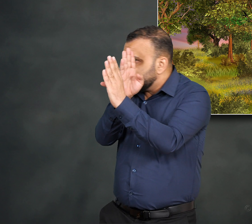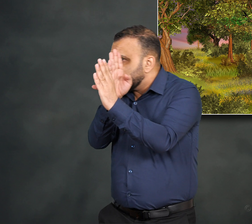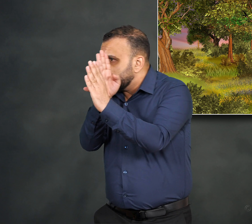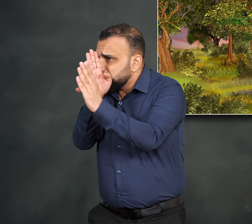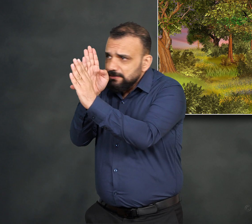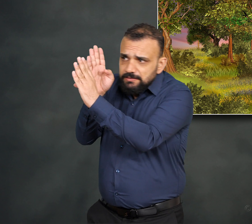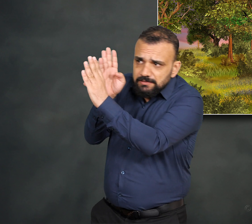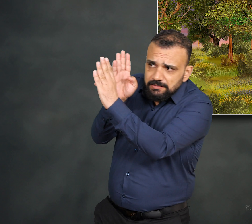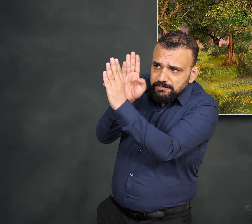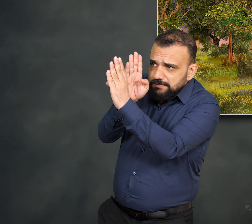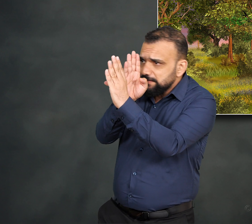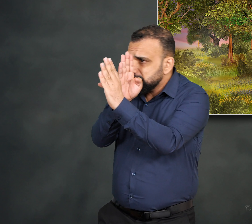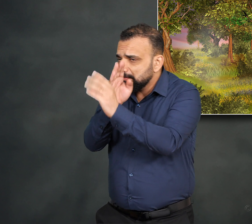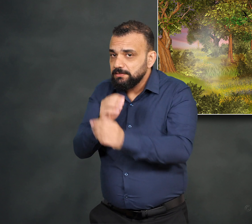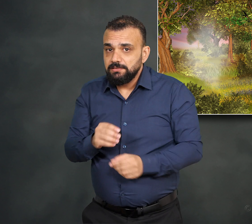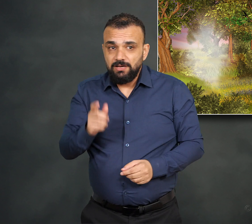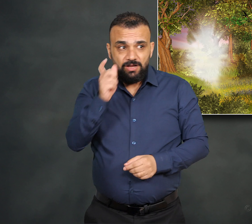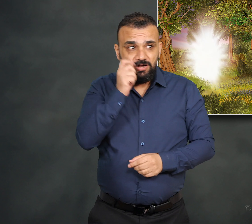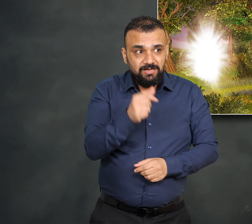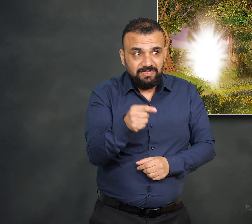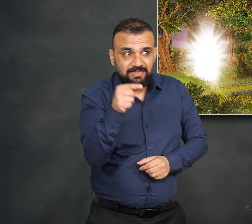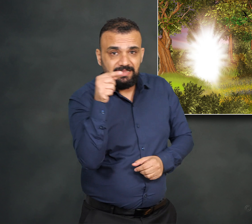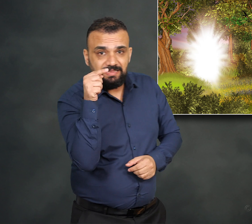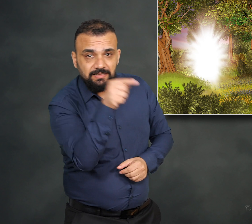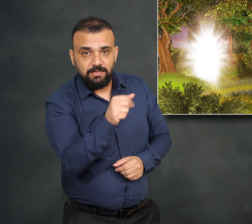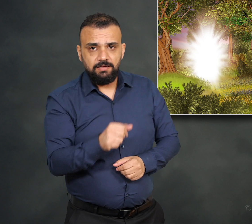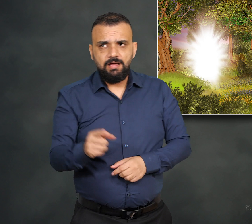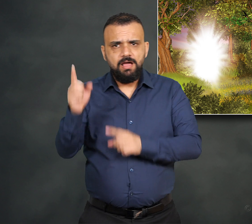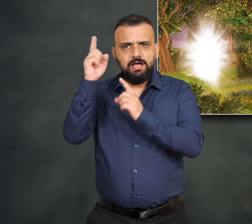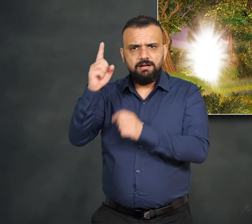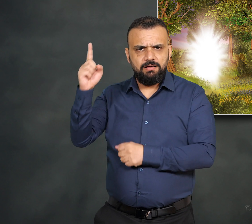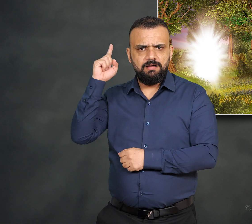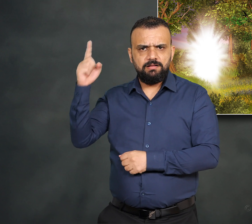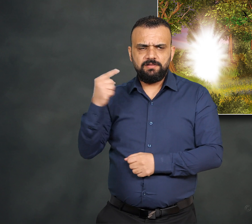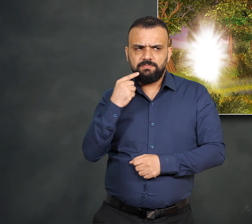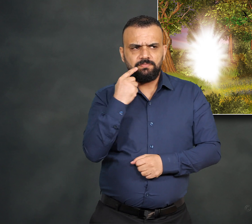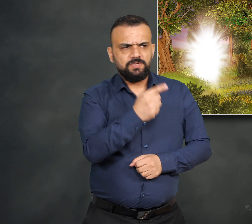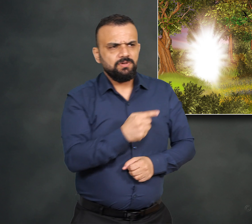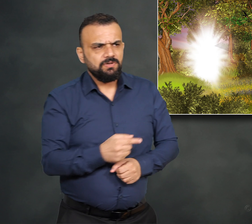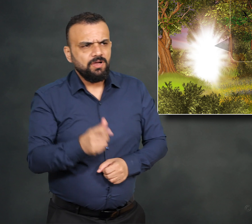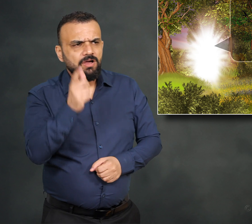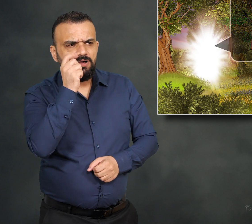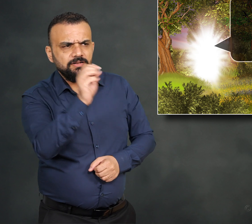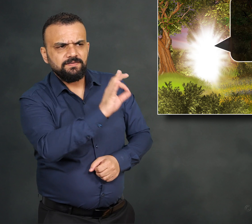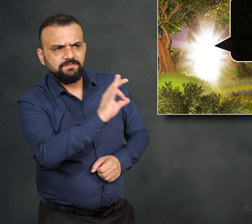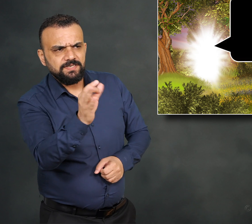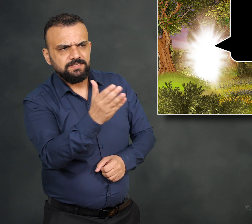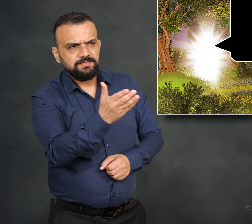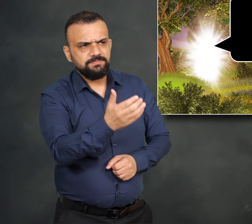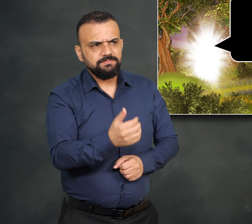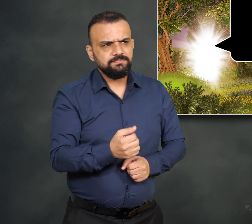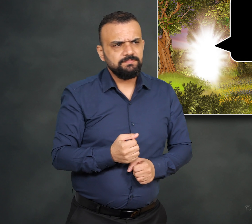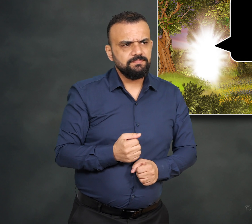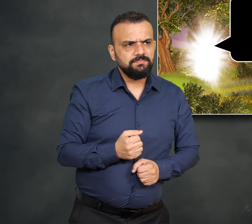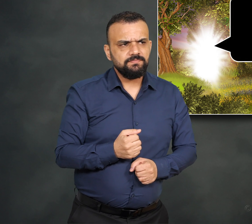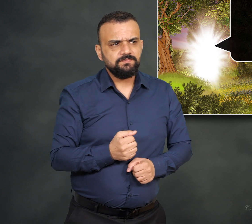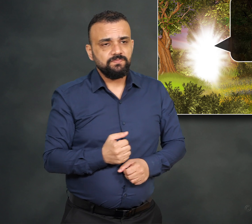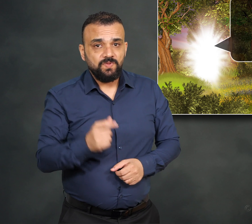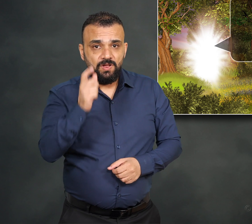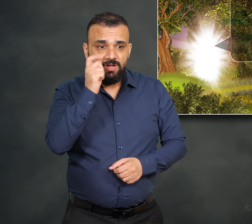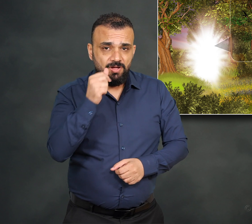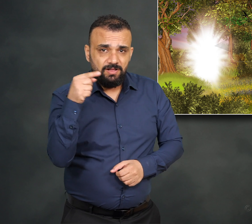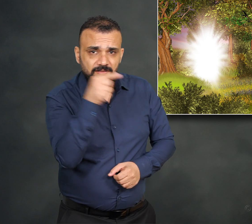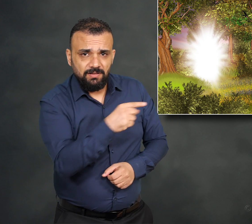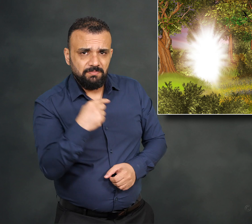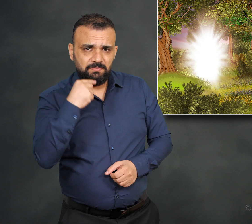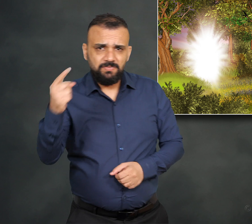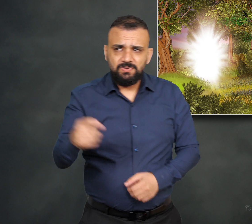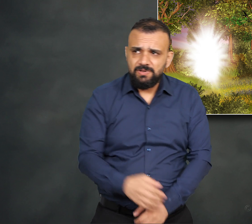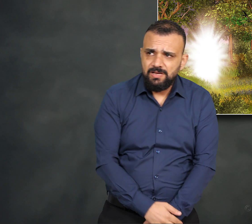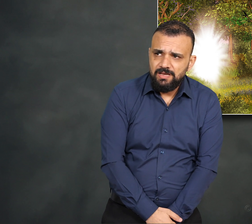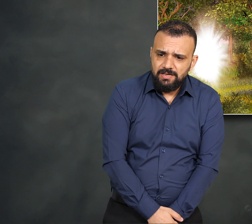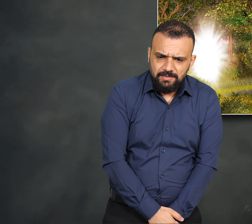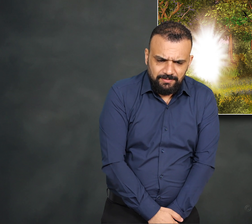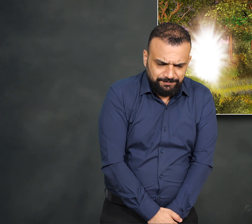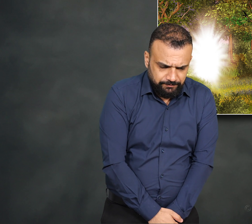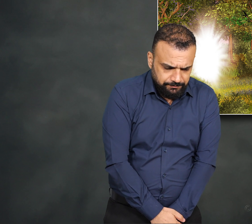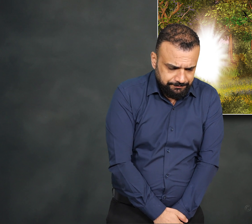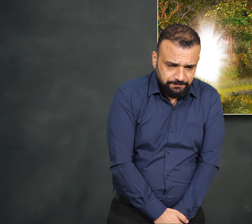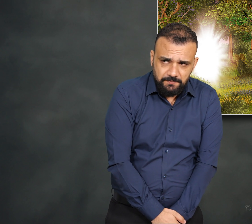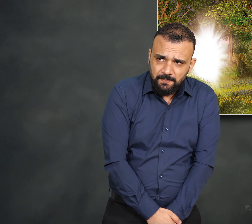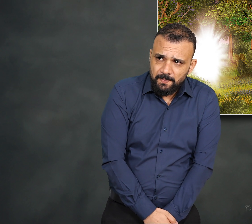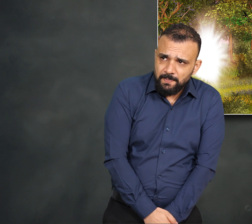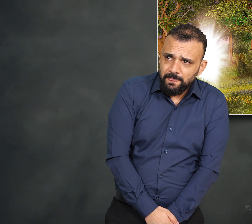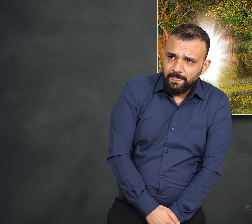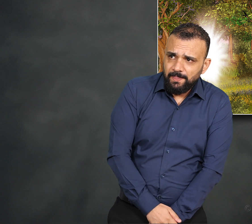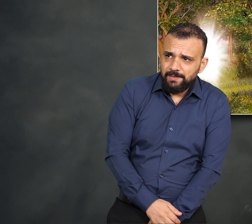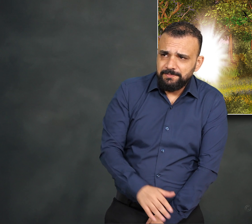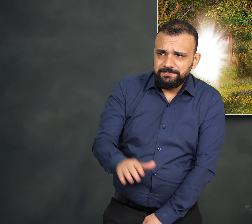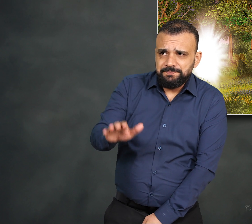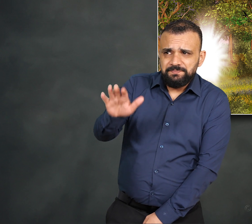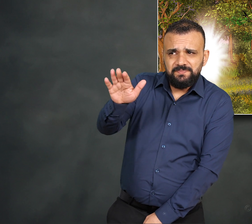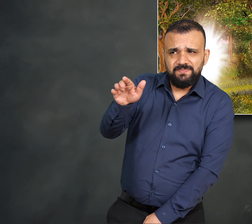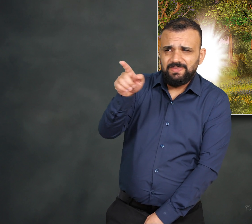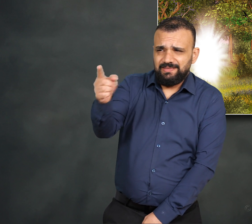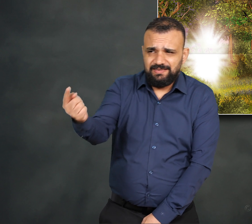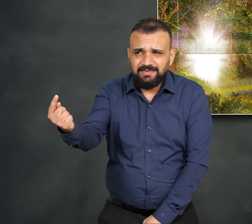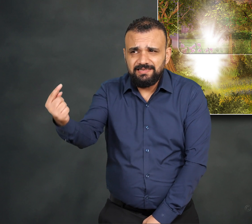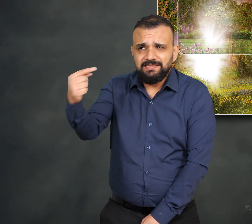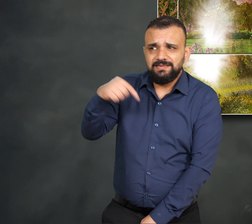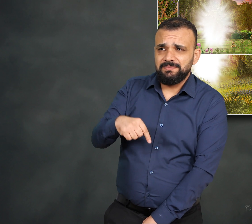But the LORD God called out to the man, “Where are you?”